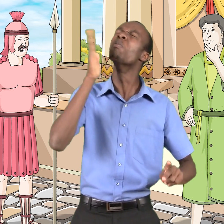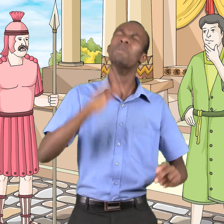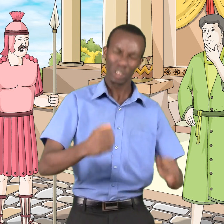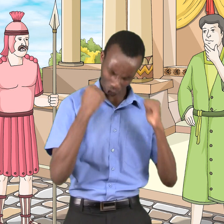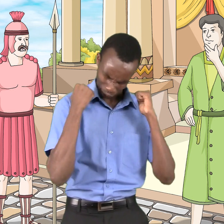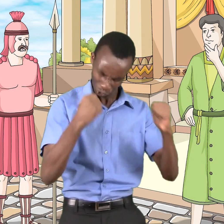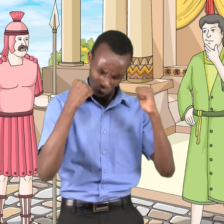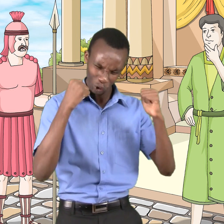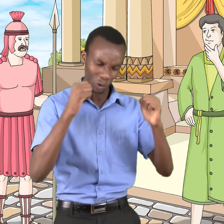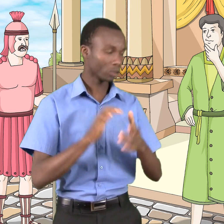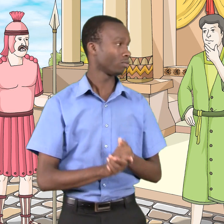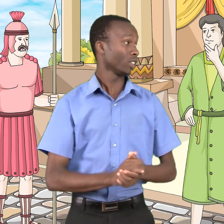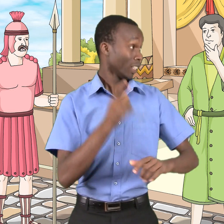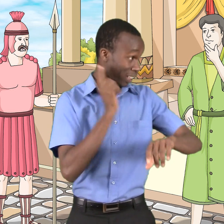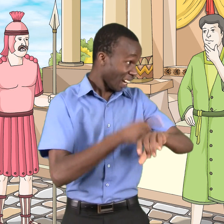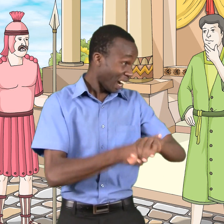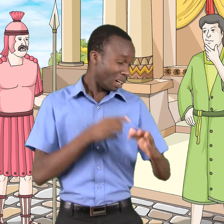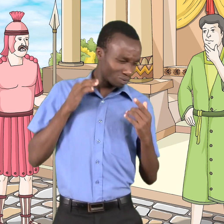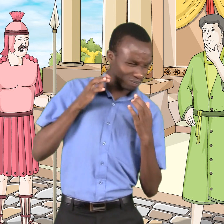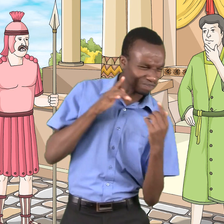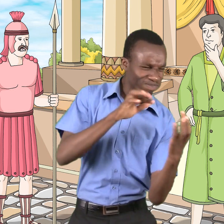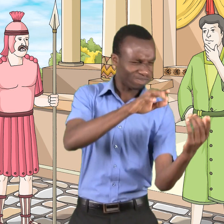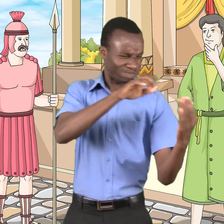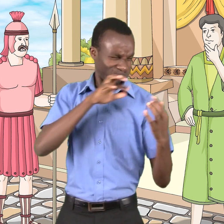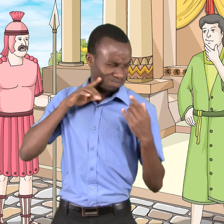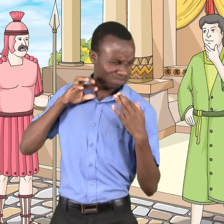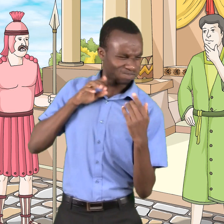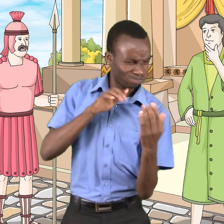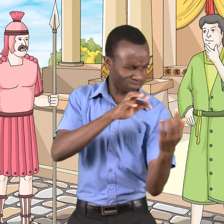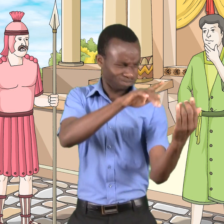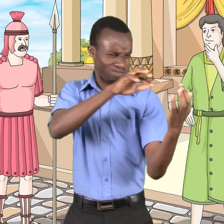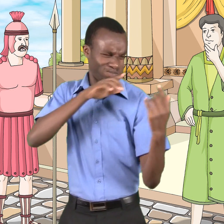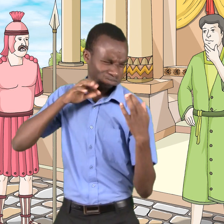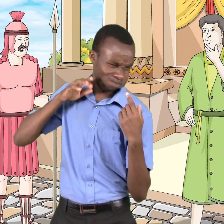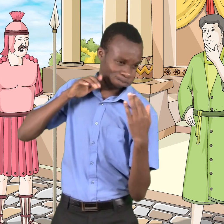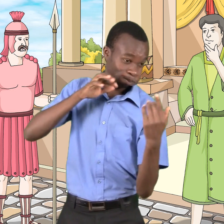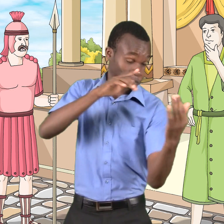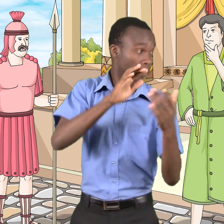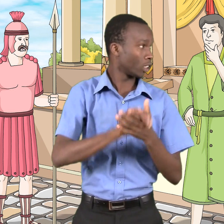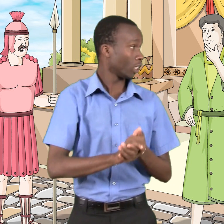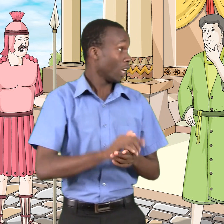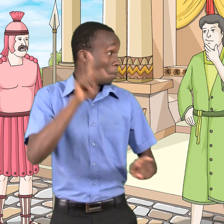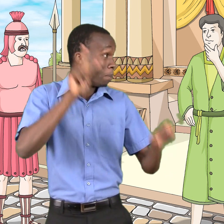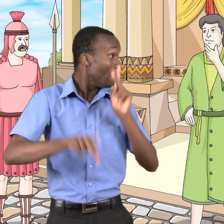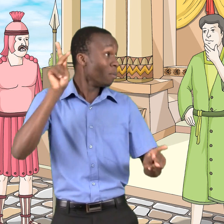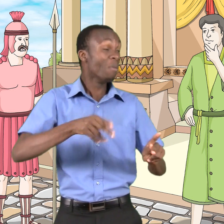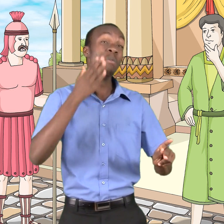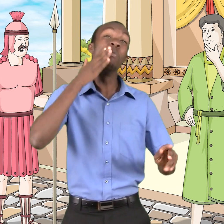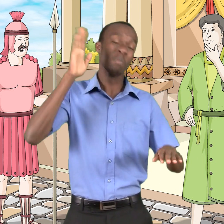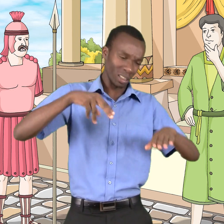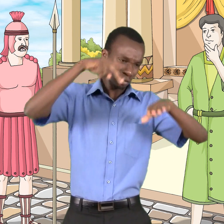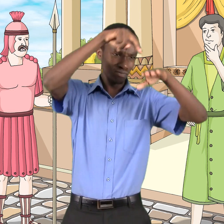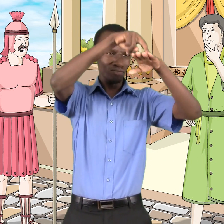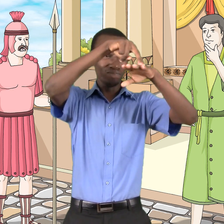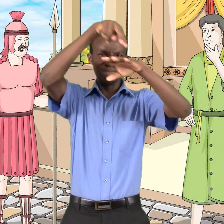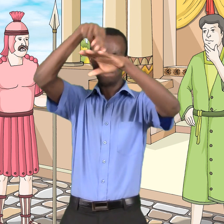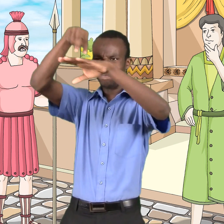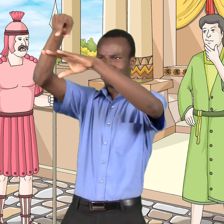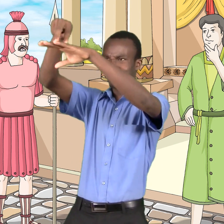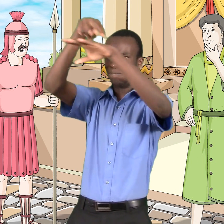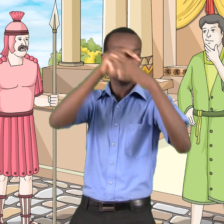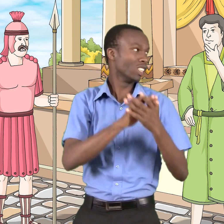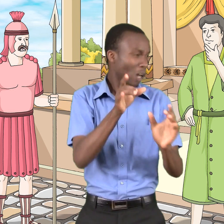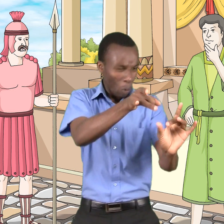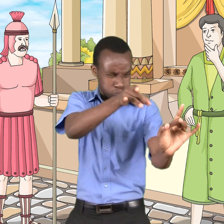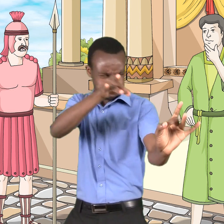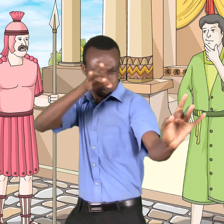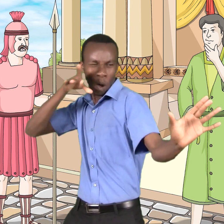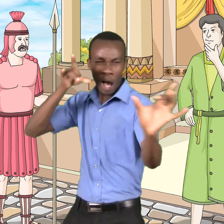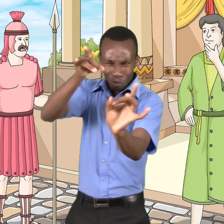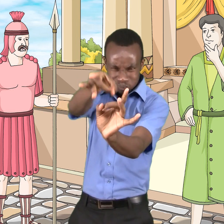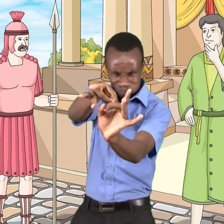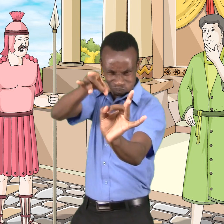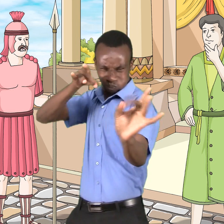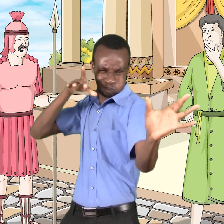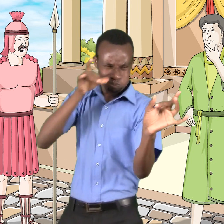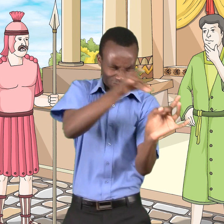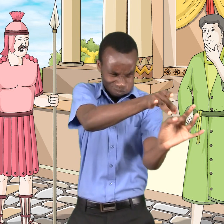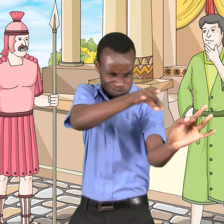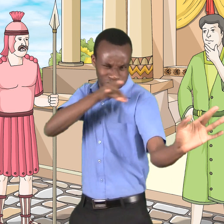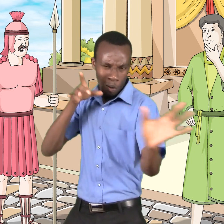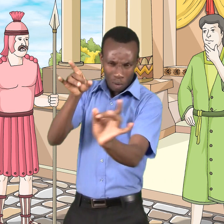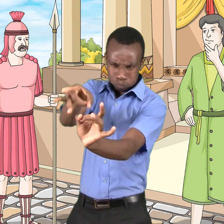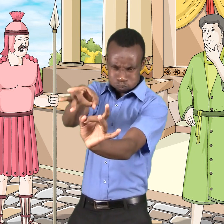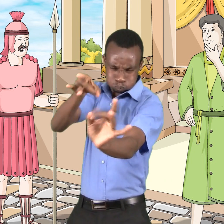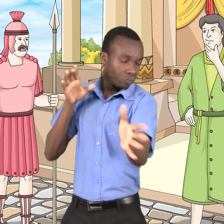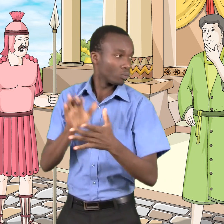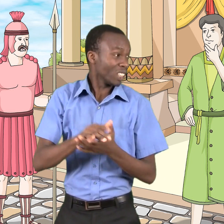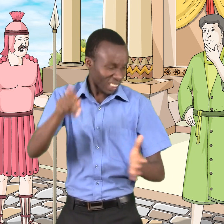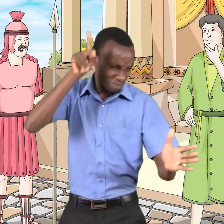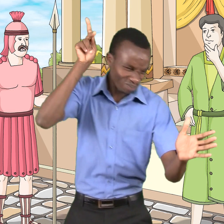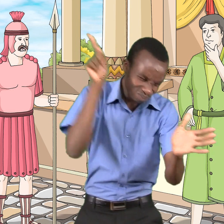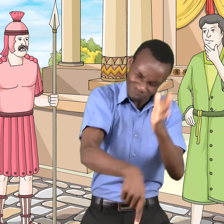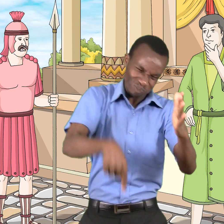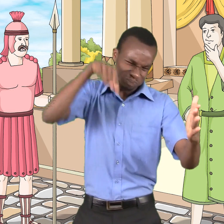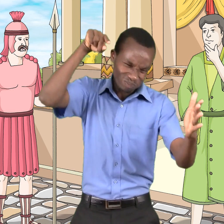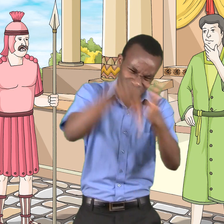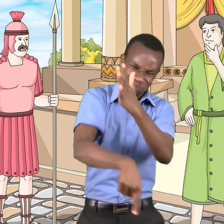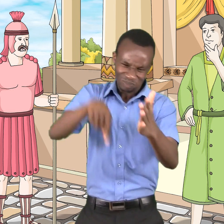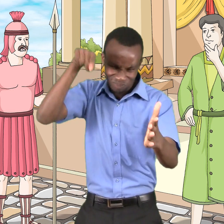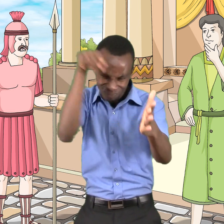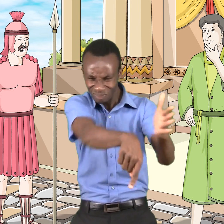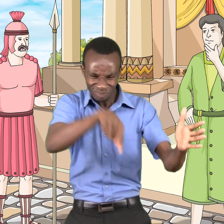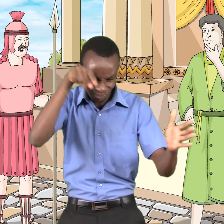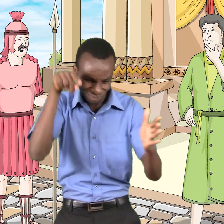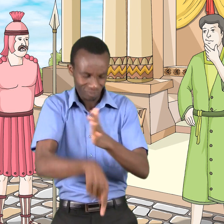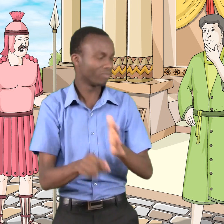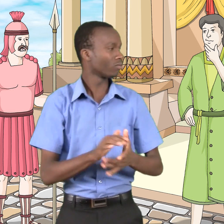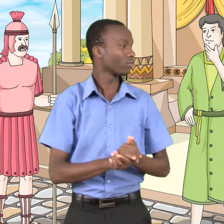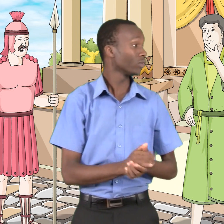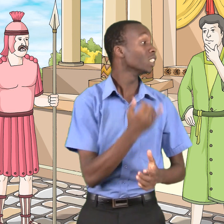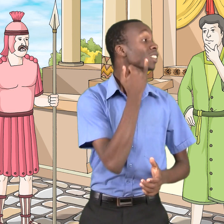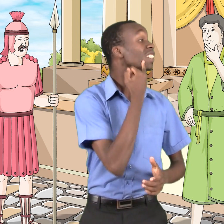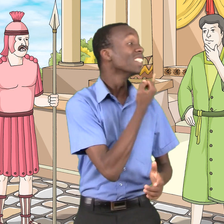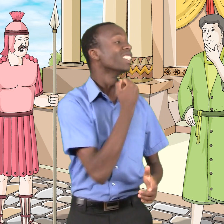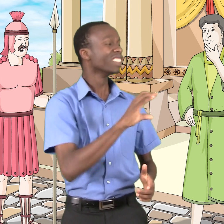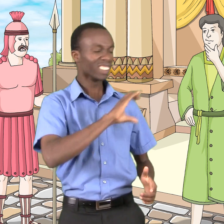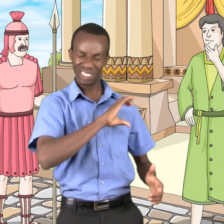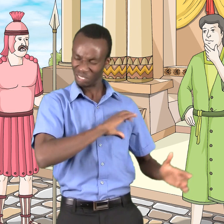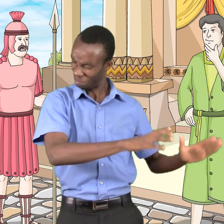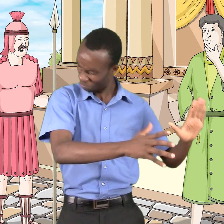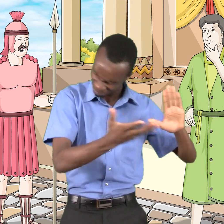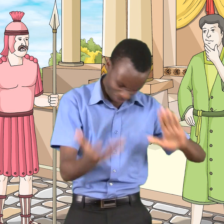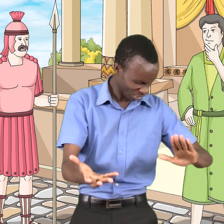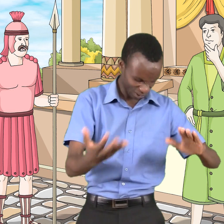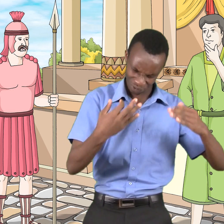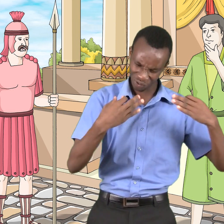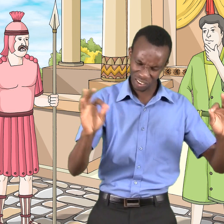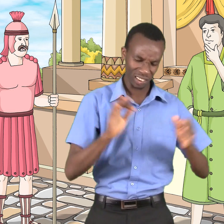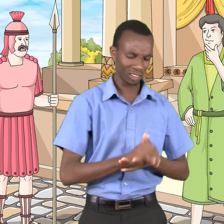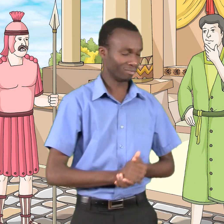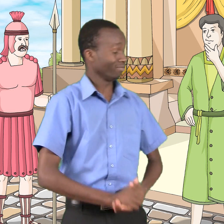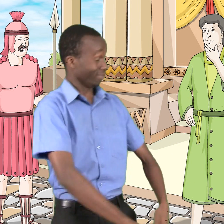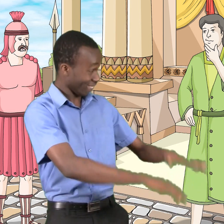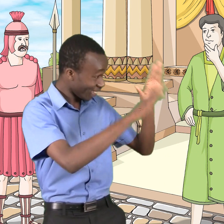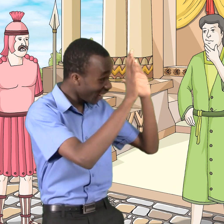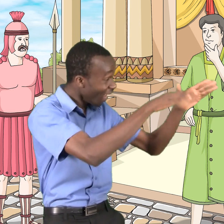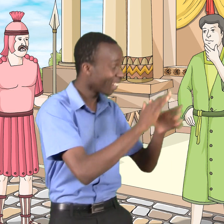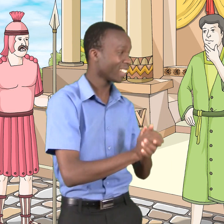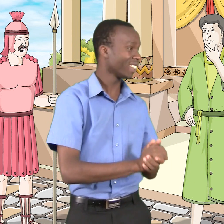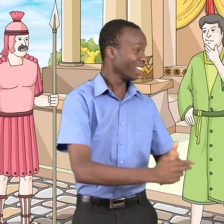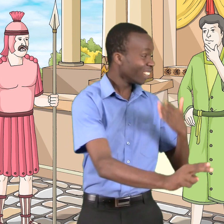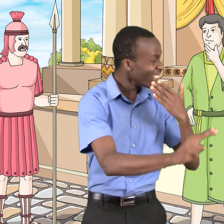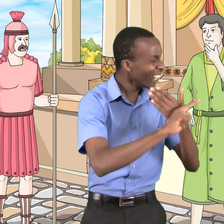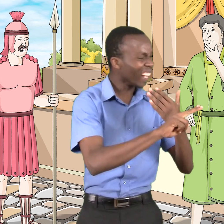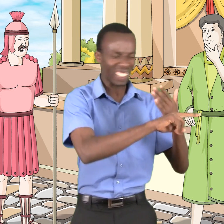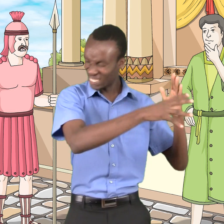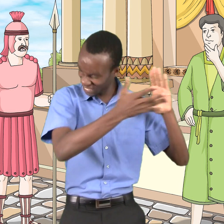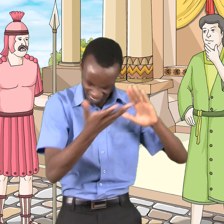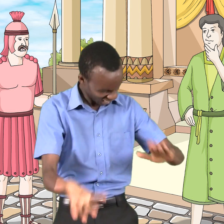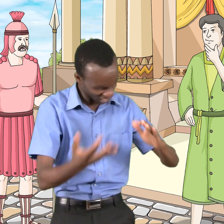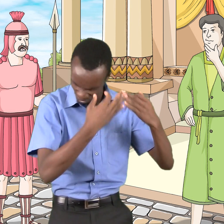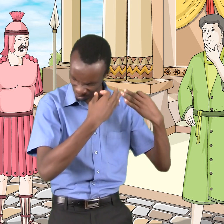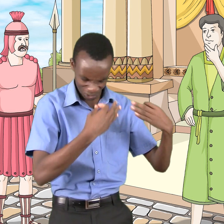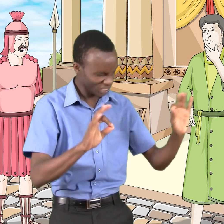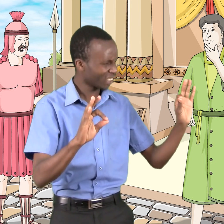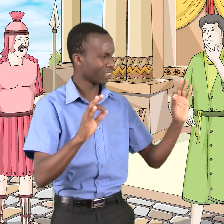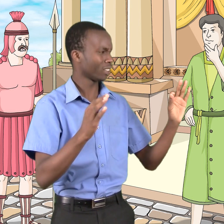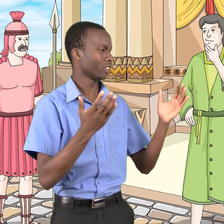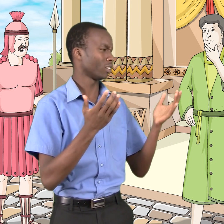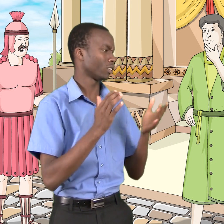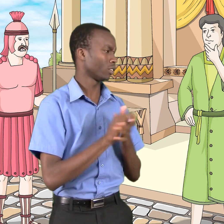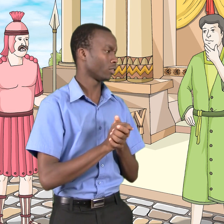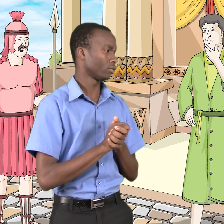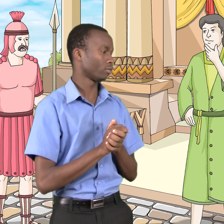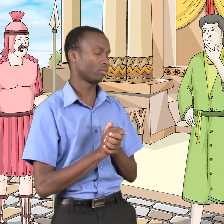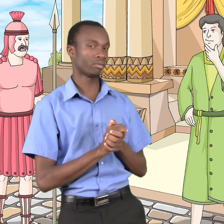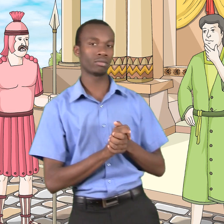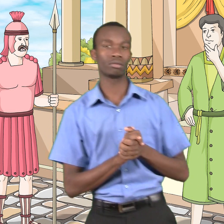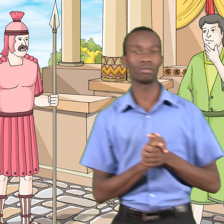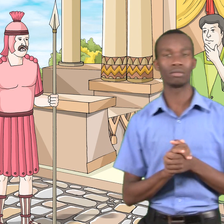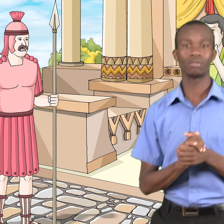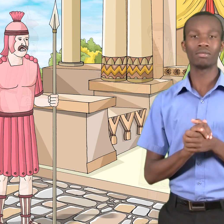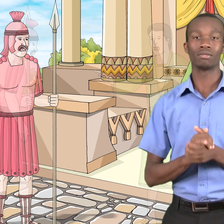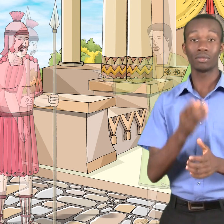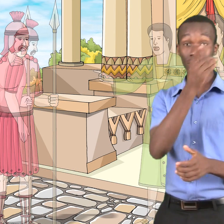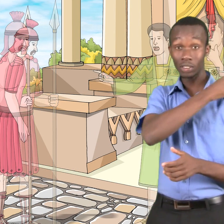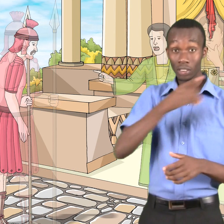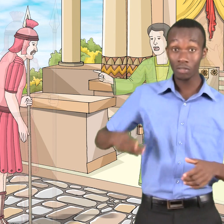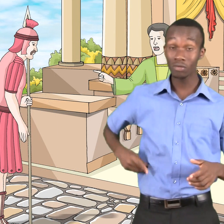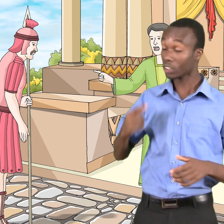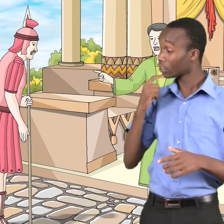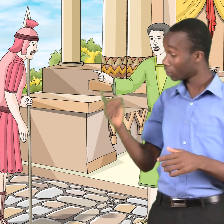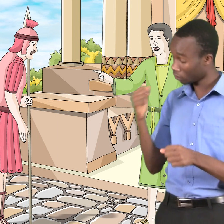Then the archers shot at your servants from the wall, and some of the king’s servants were killed. And your servant Uriah the Hittite is dead as well.”